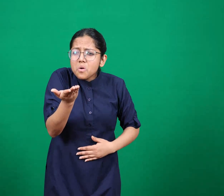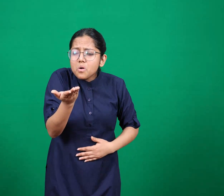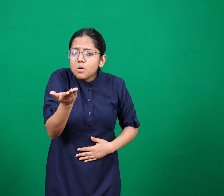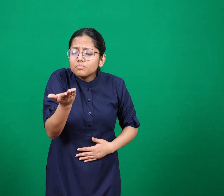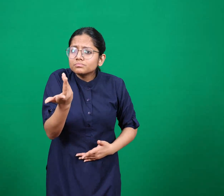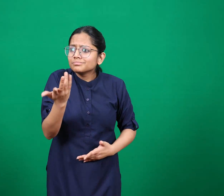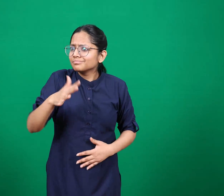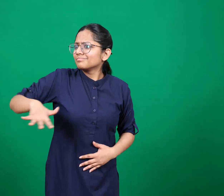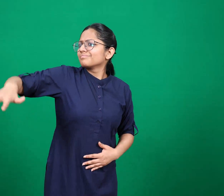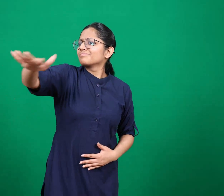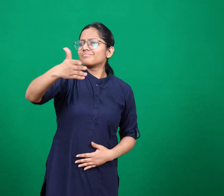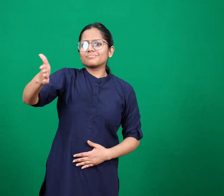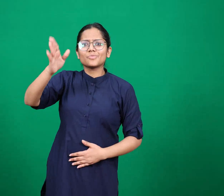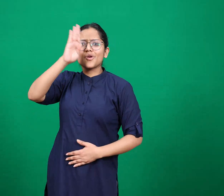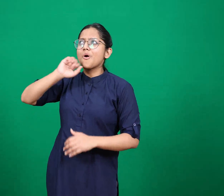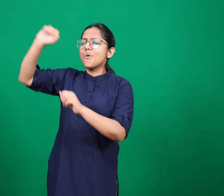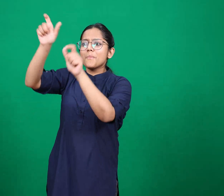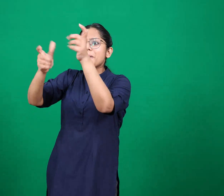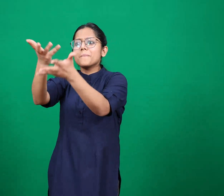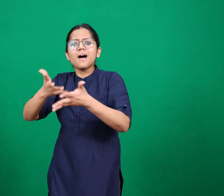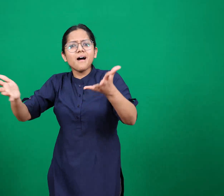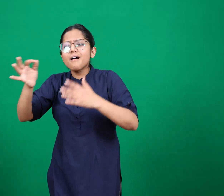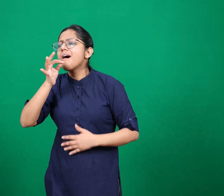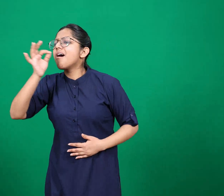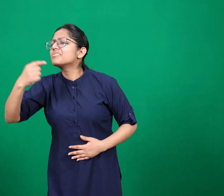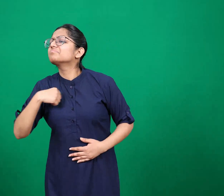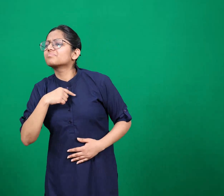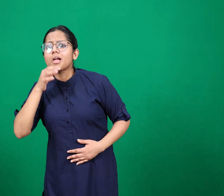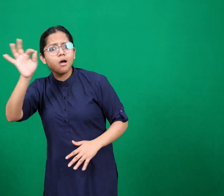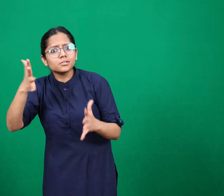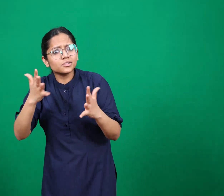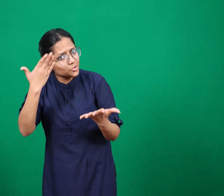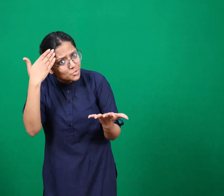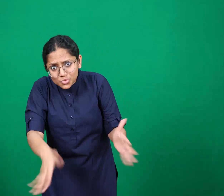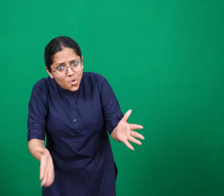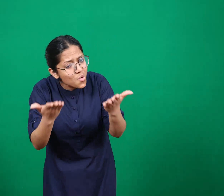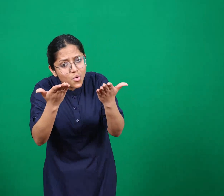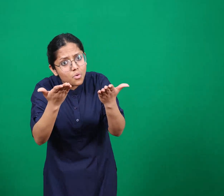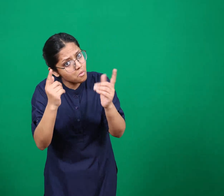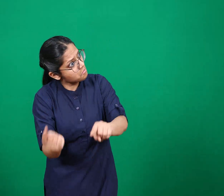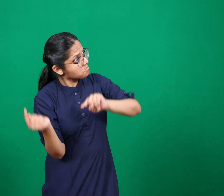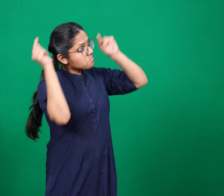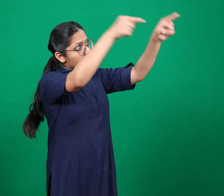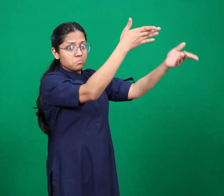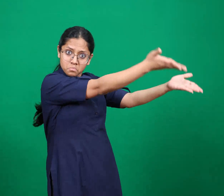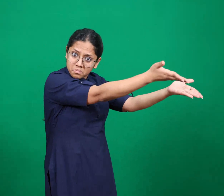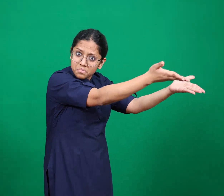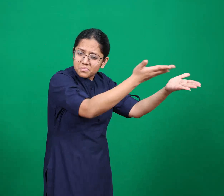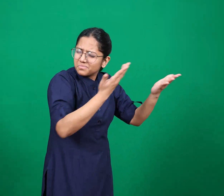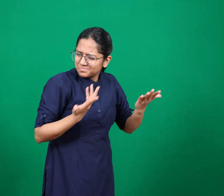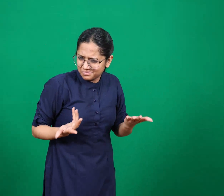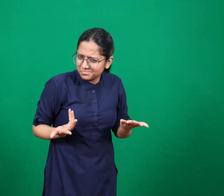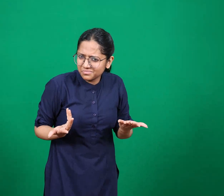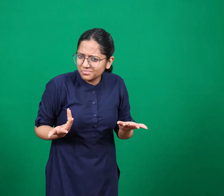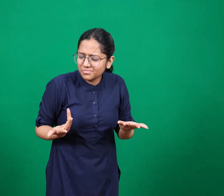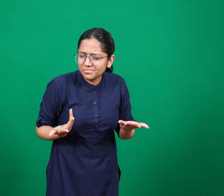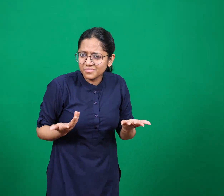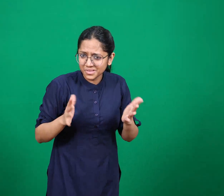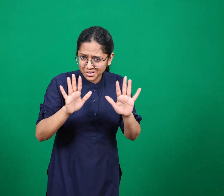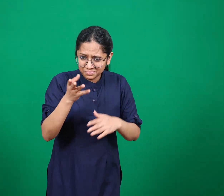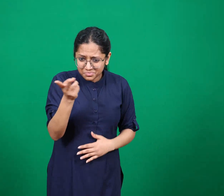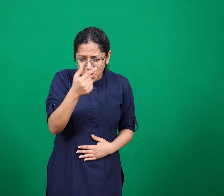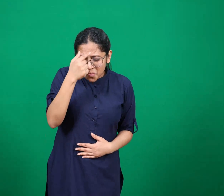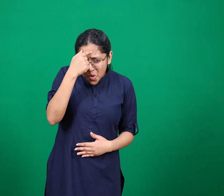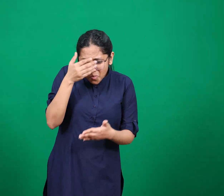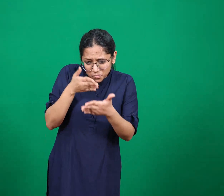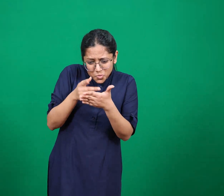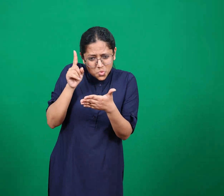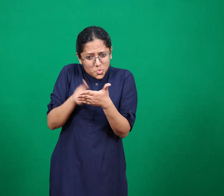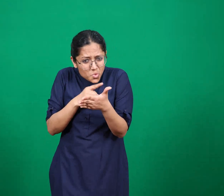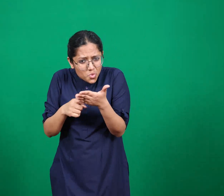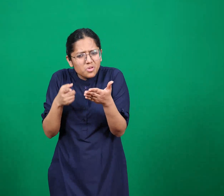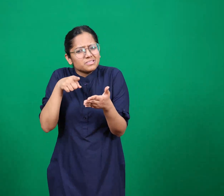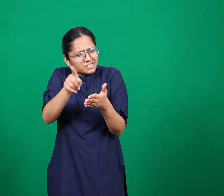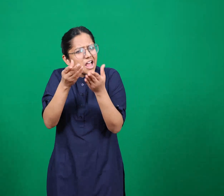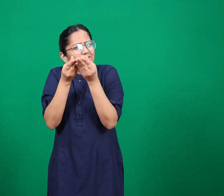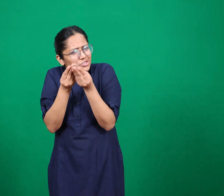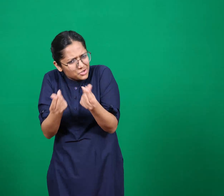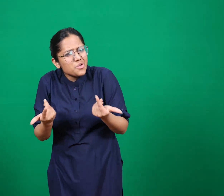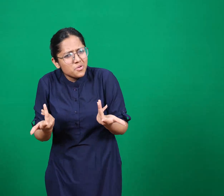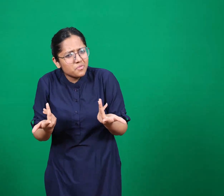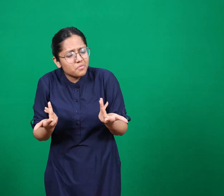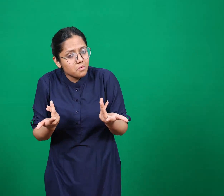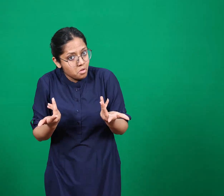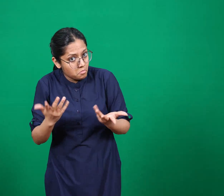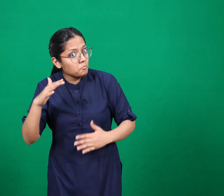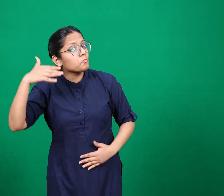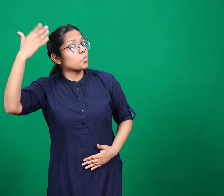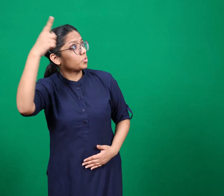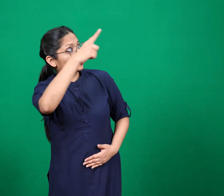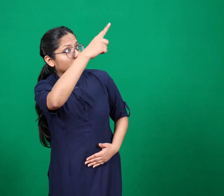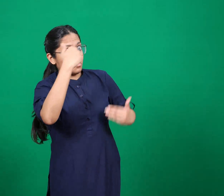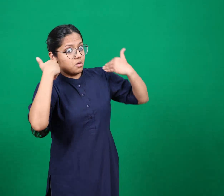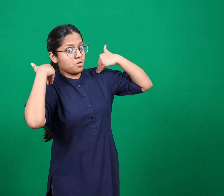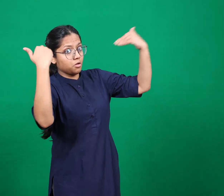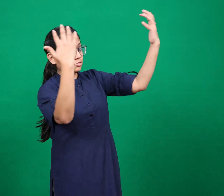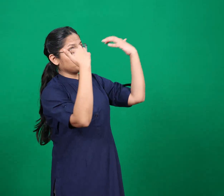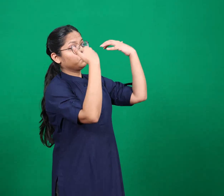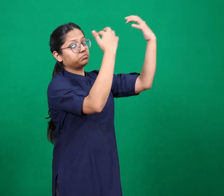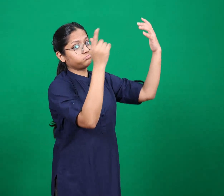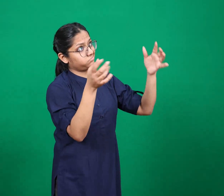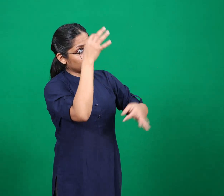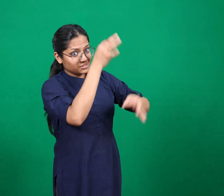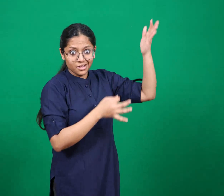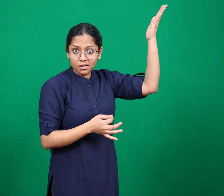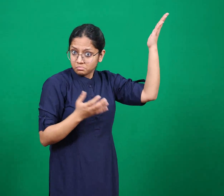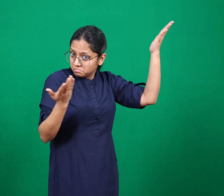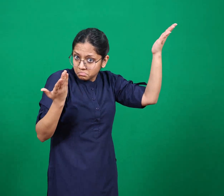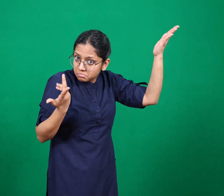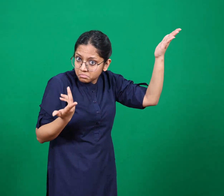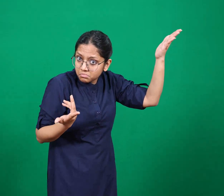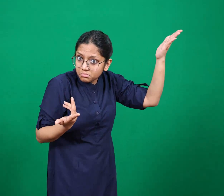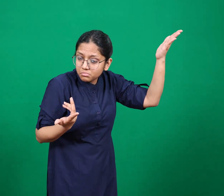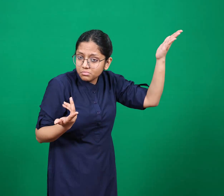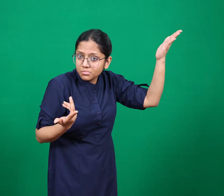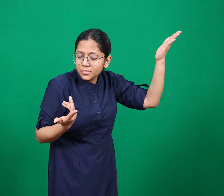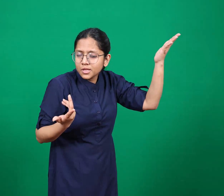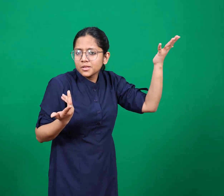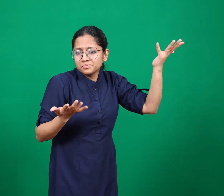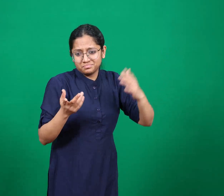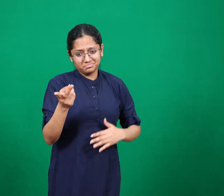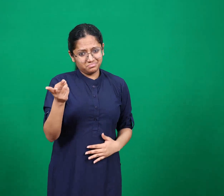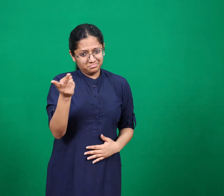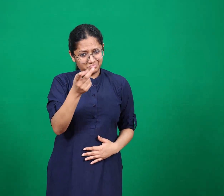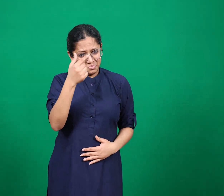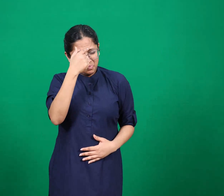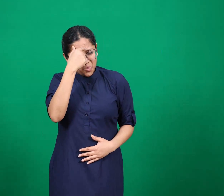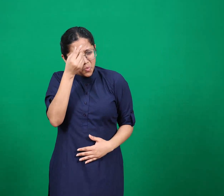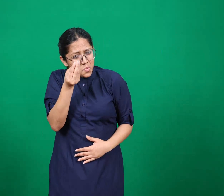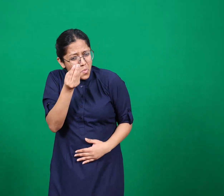Do you not know that we will judge angels? How much more the things of this life!